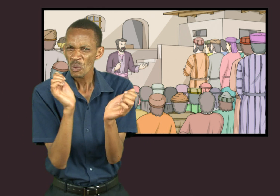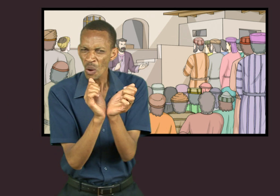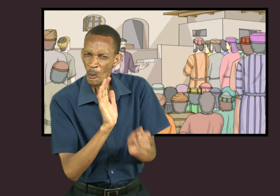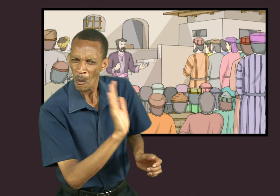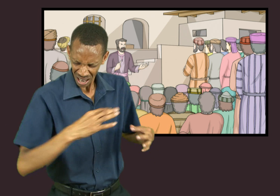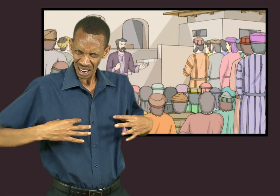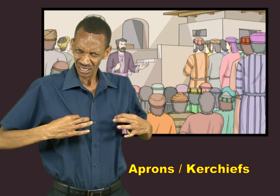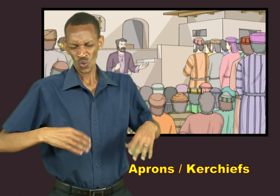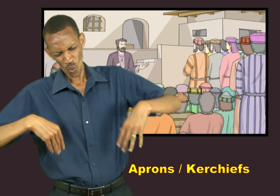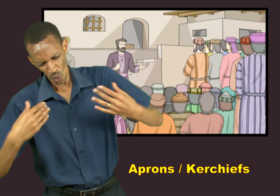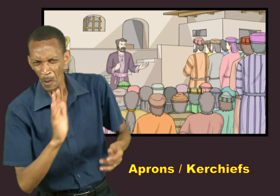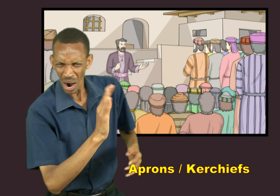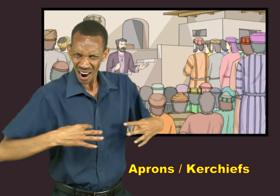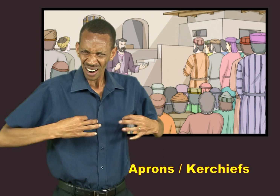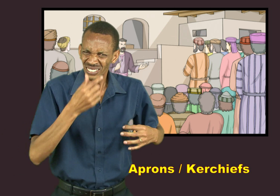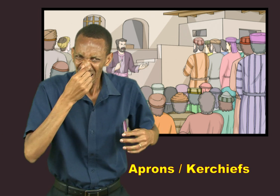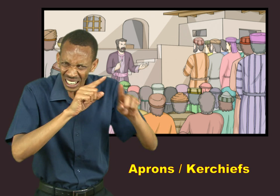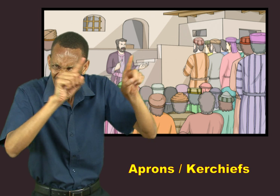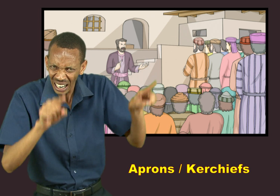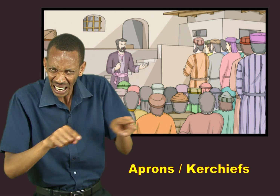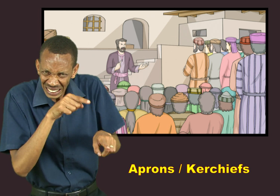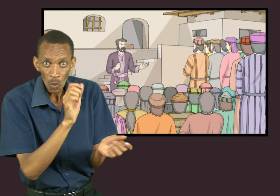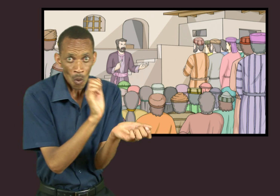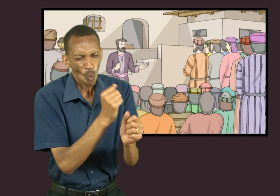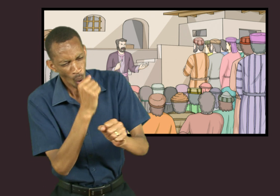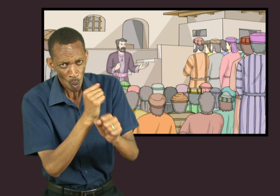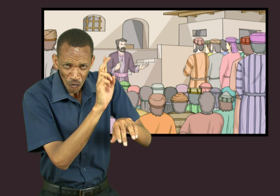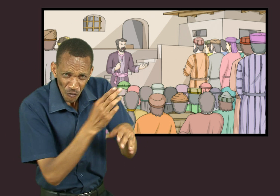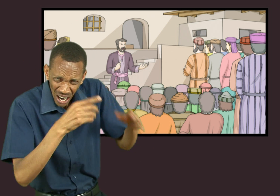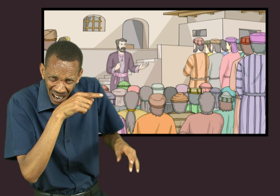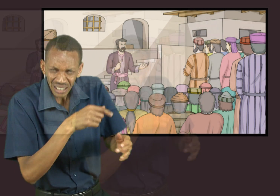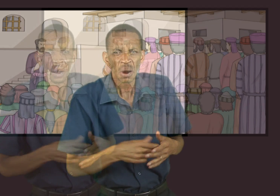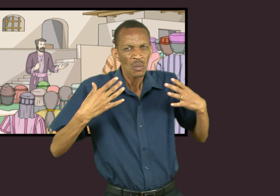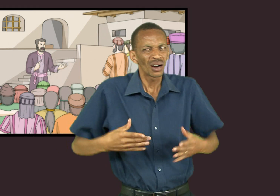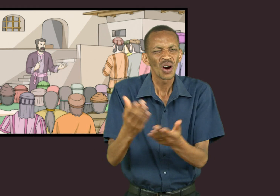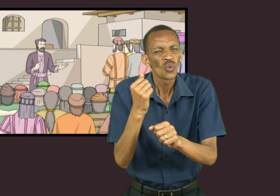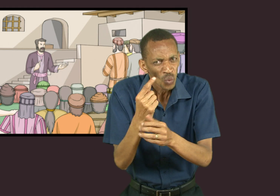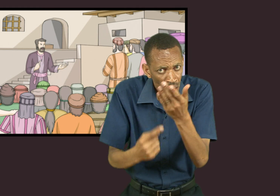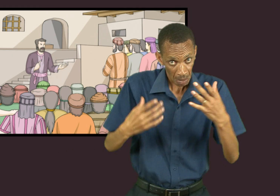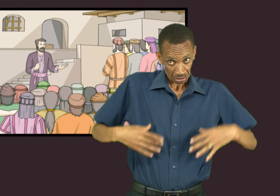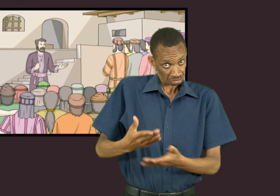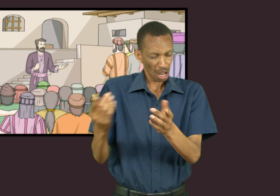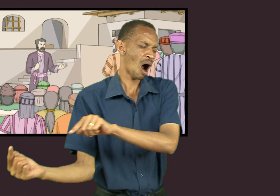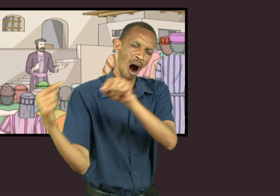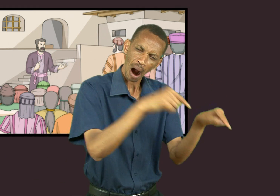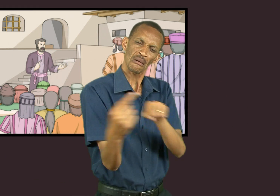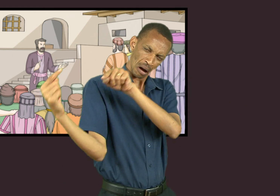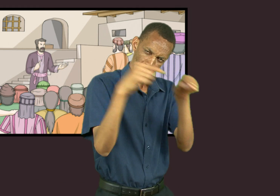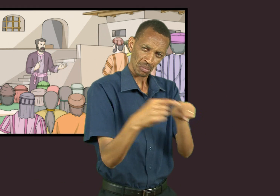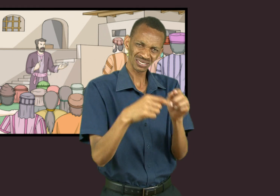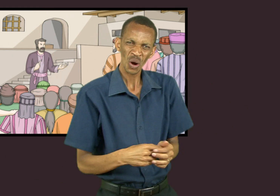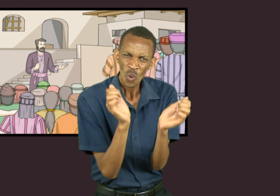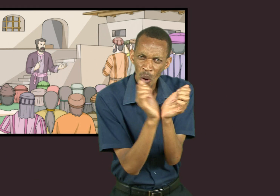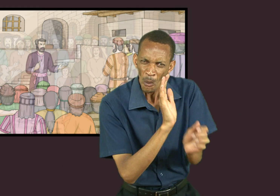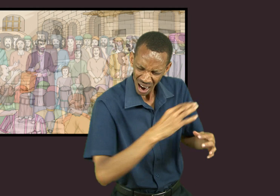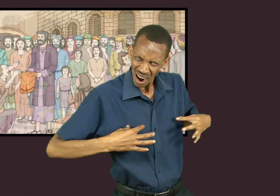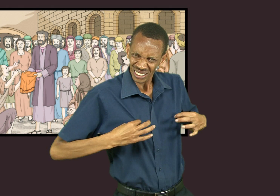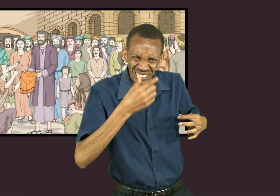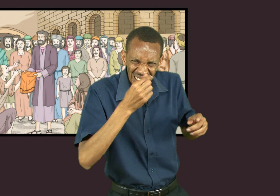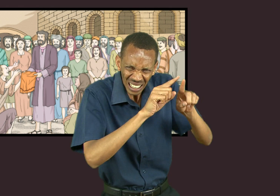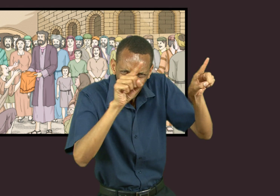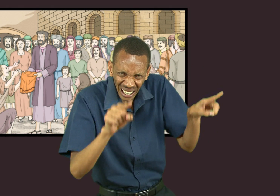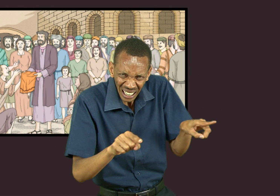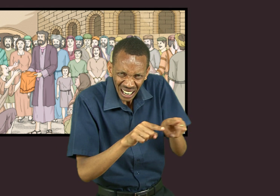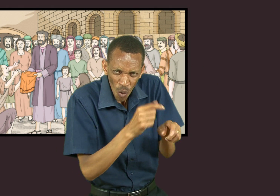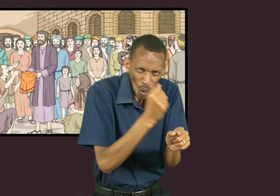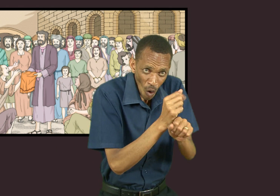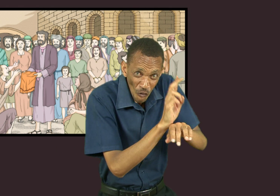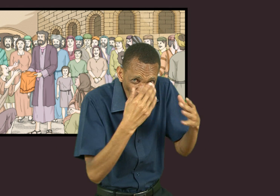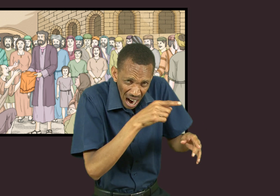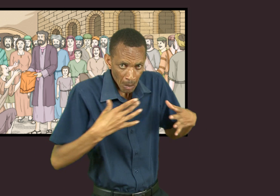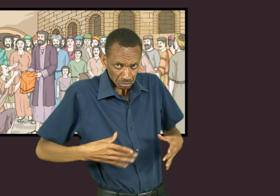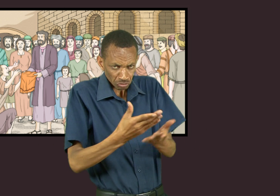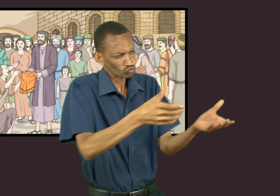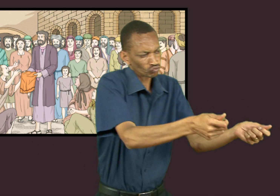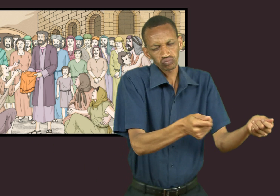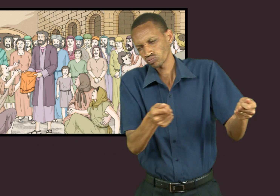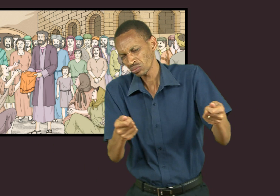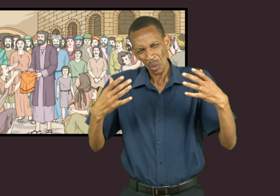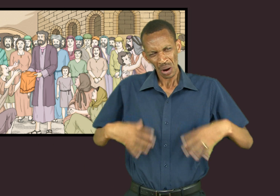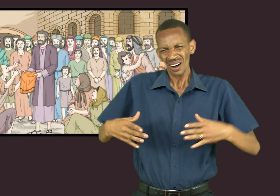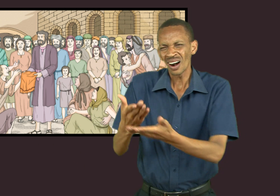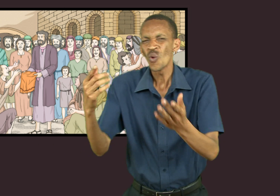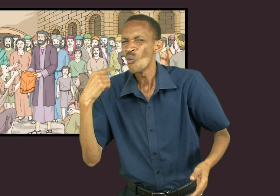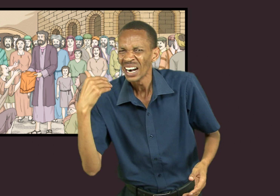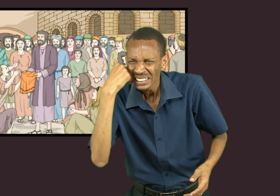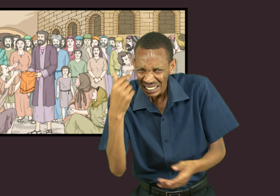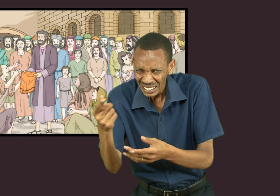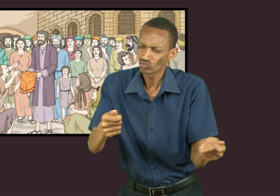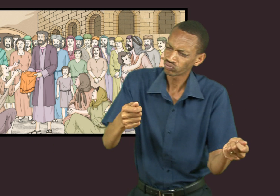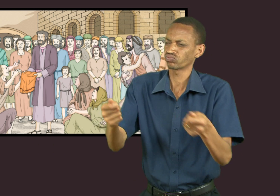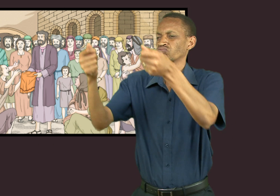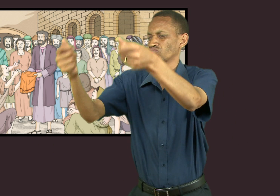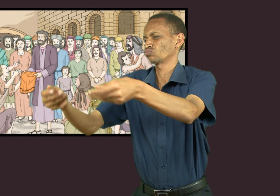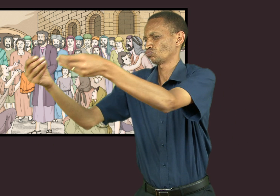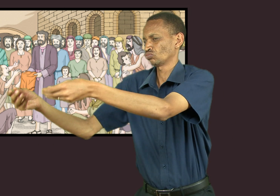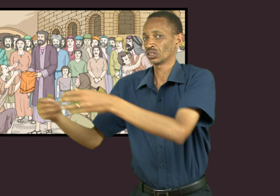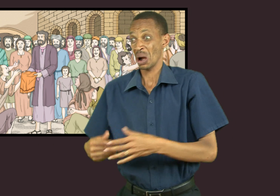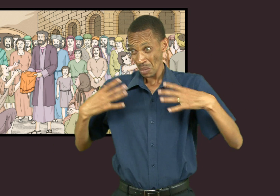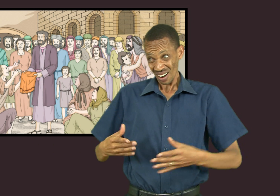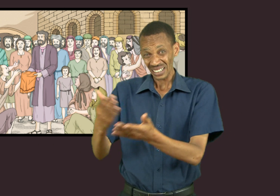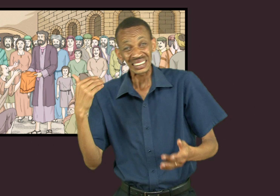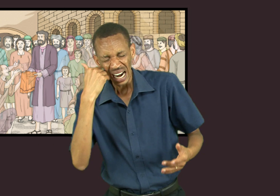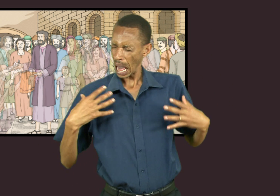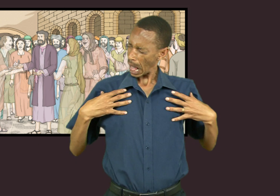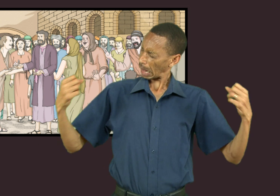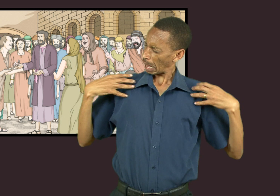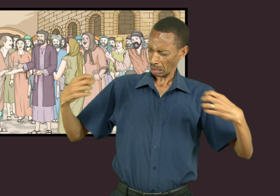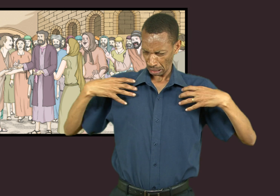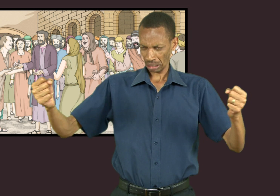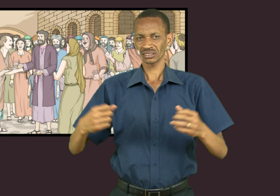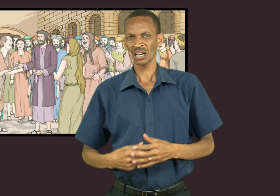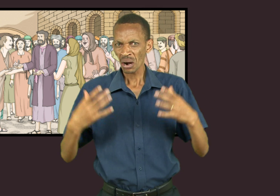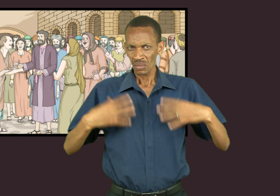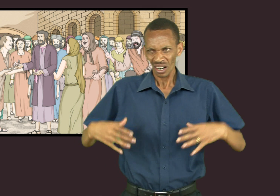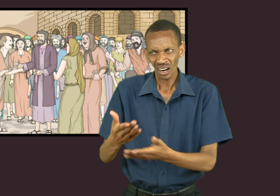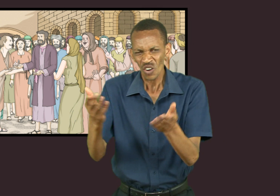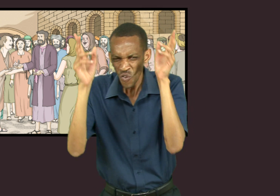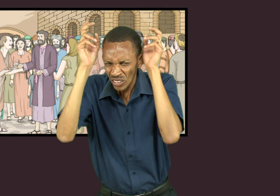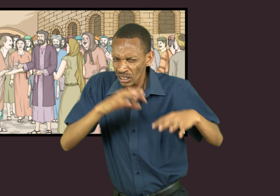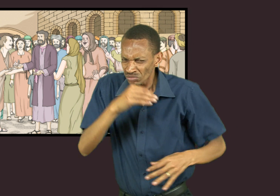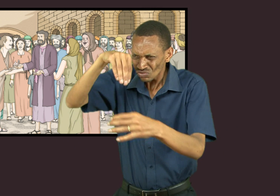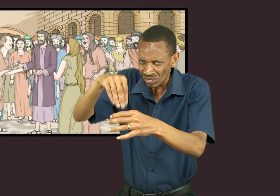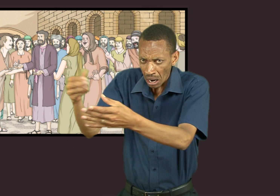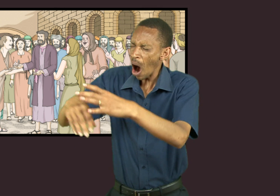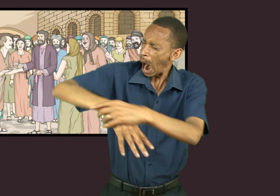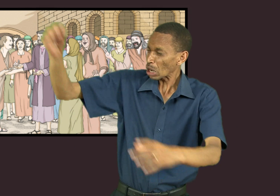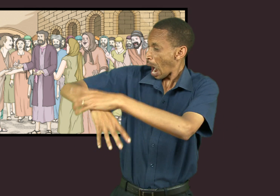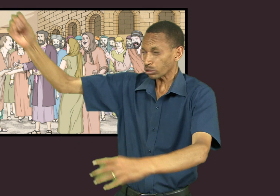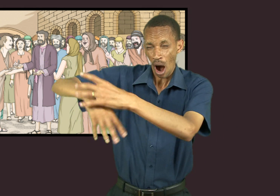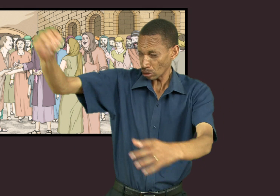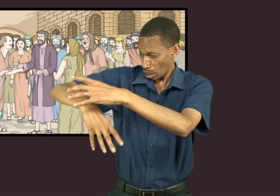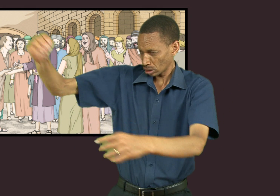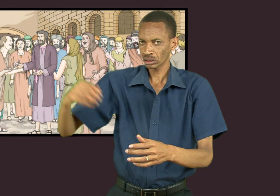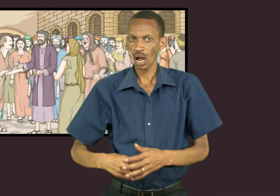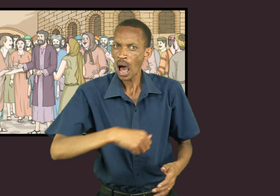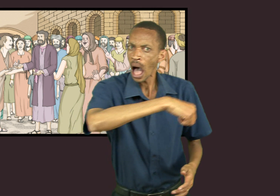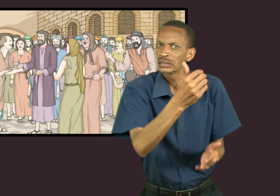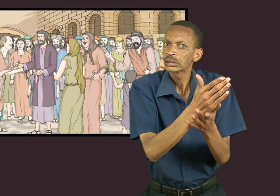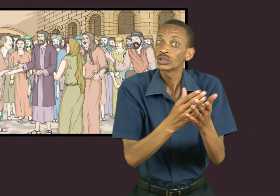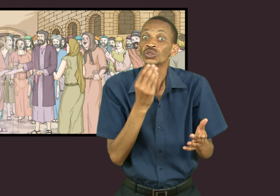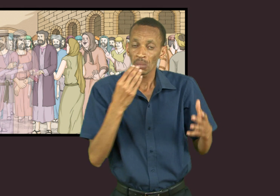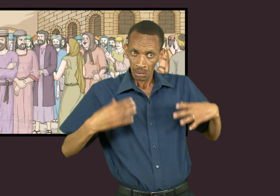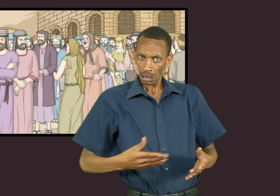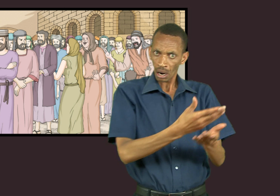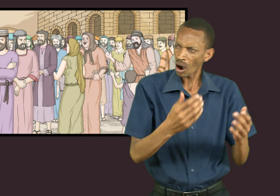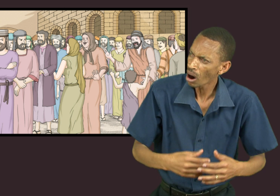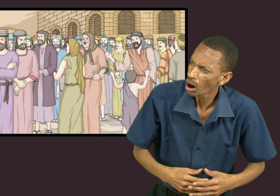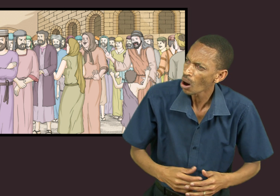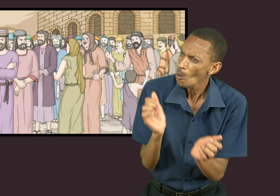God did extraordinary miracles through the hands of Paul, so that even handkerchiefs and aprons that had touched him were taken to the sick, and the diseases and evil spirits left them.